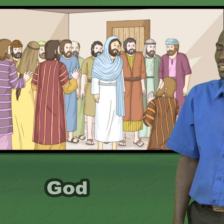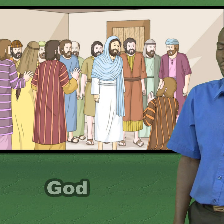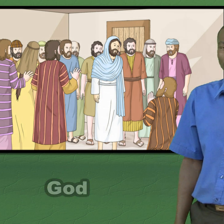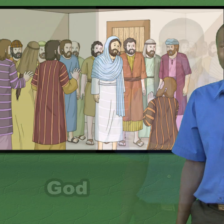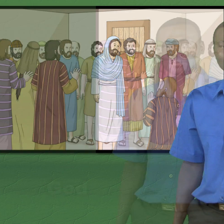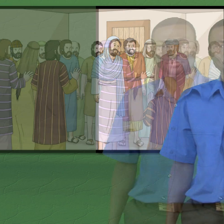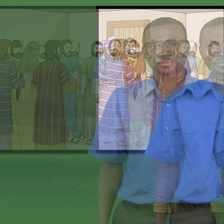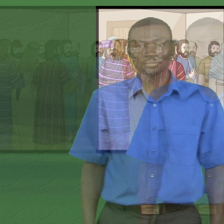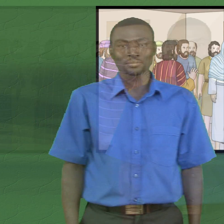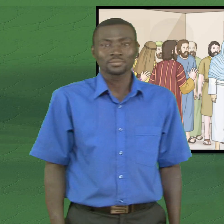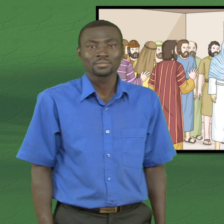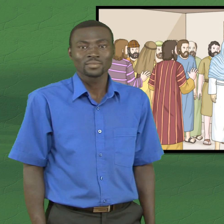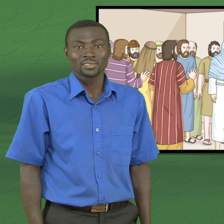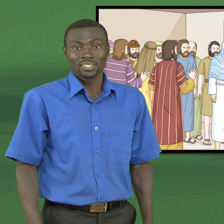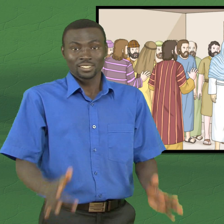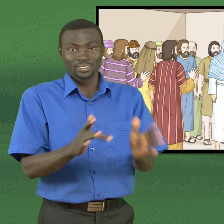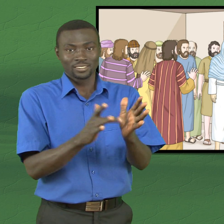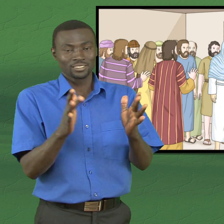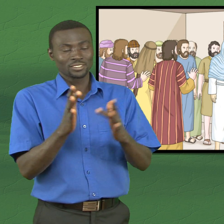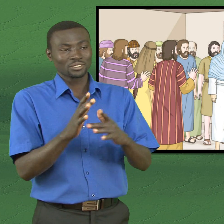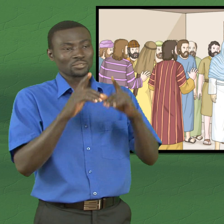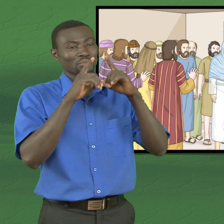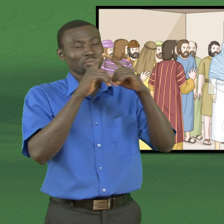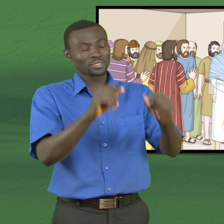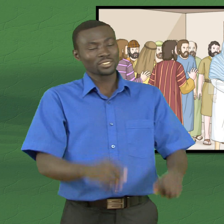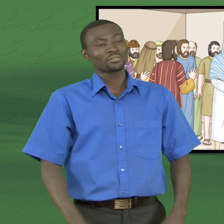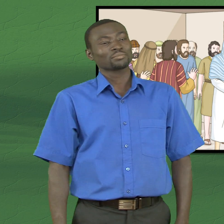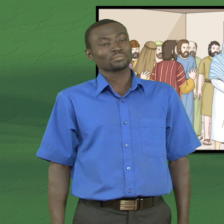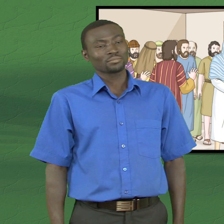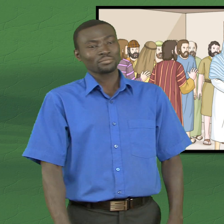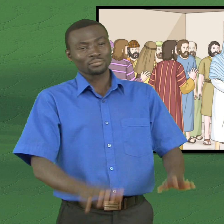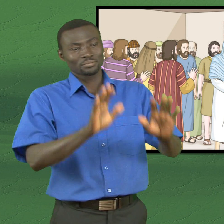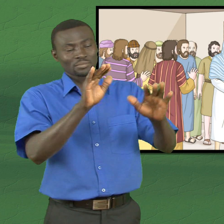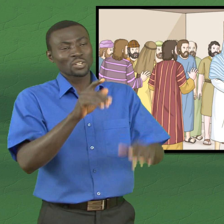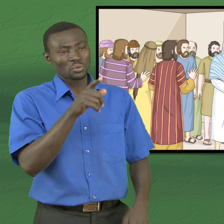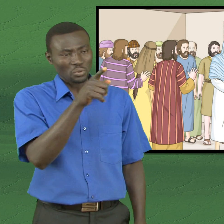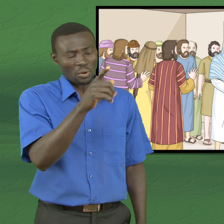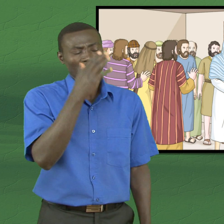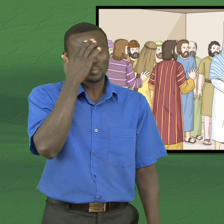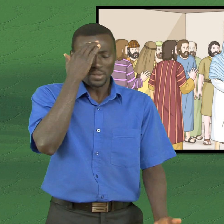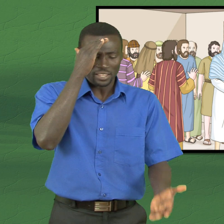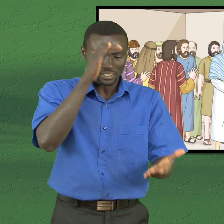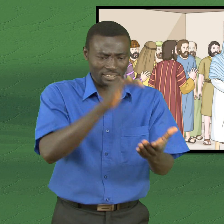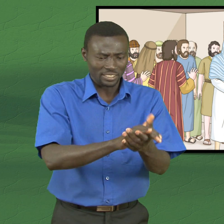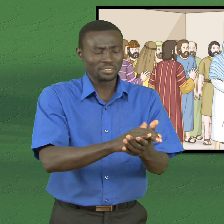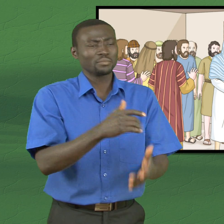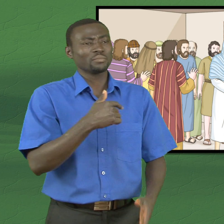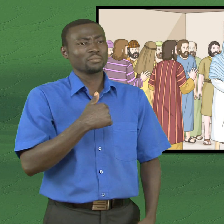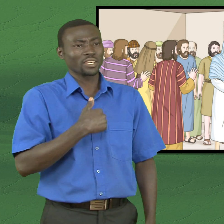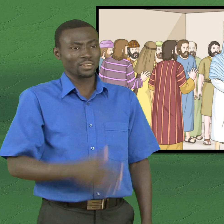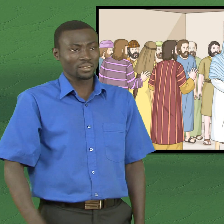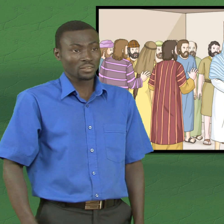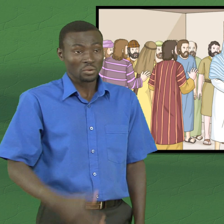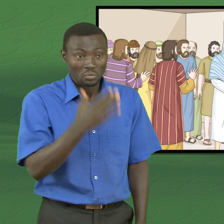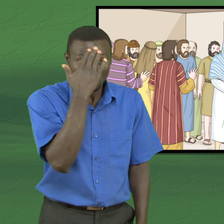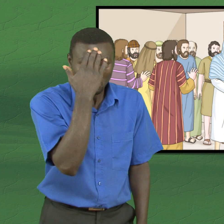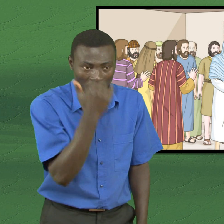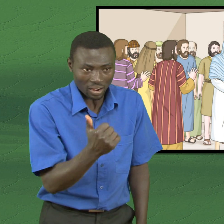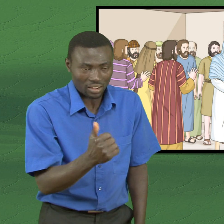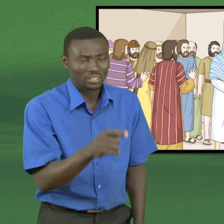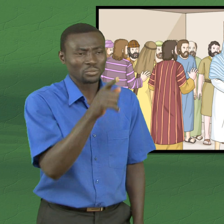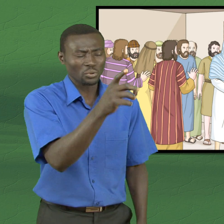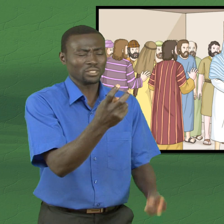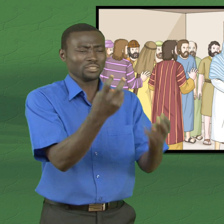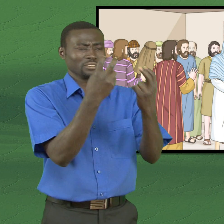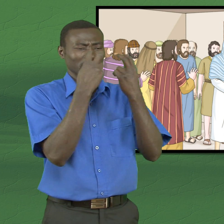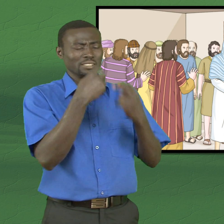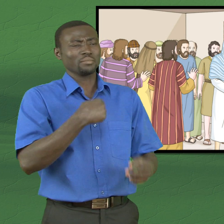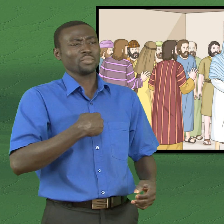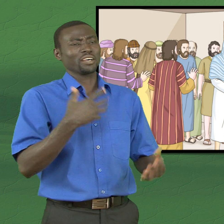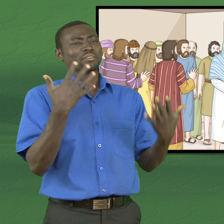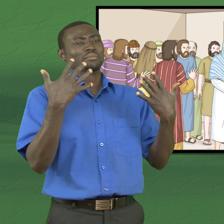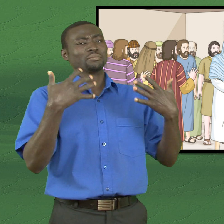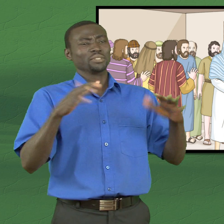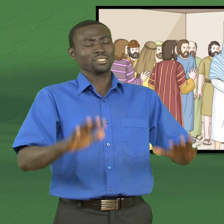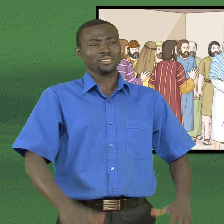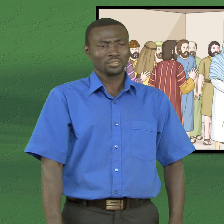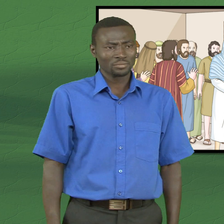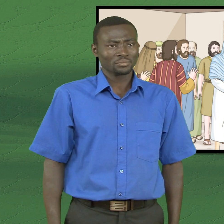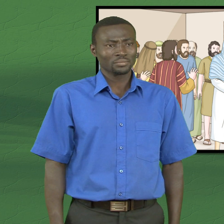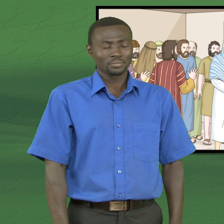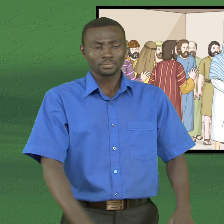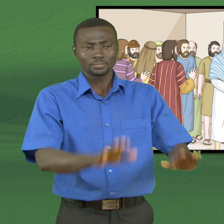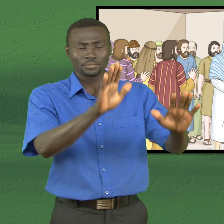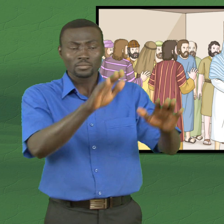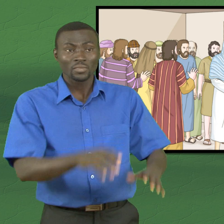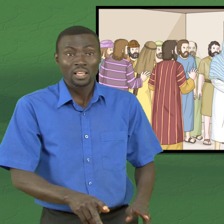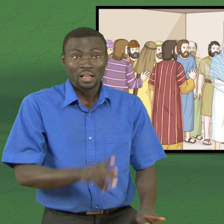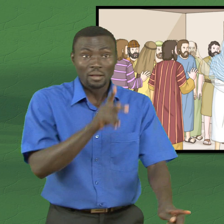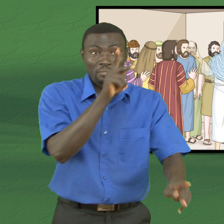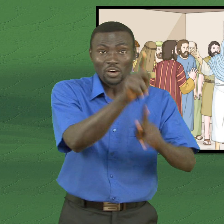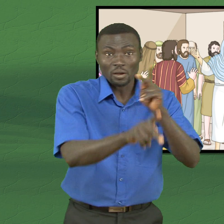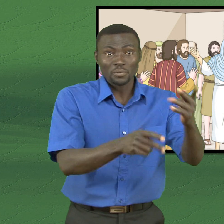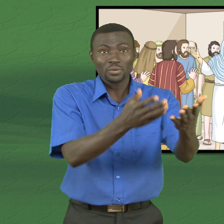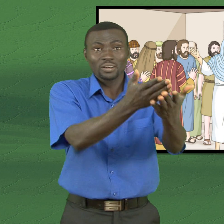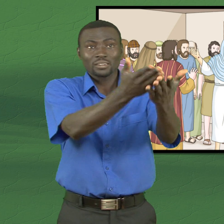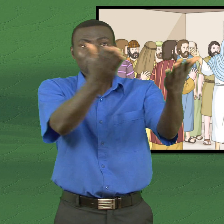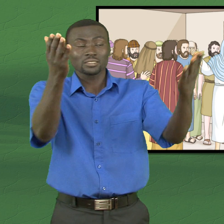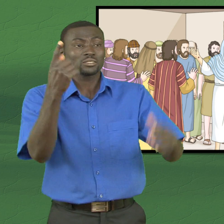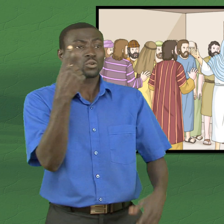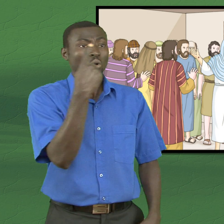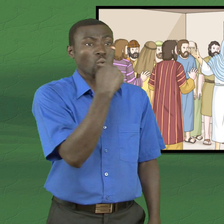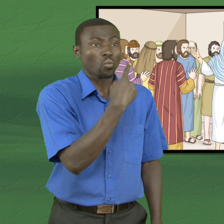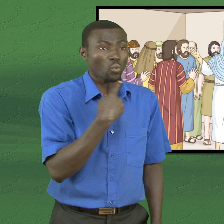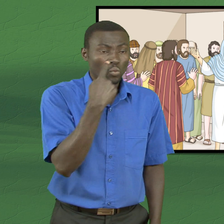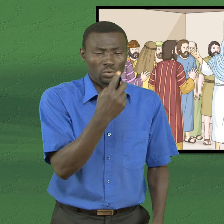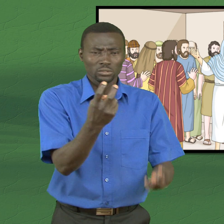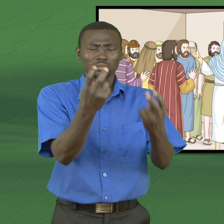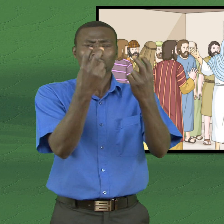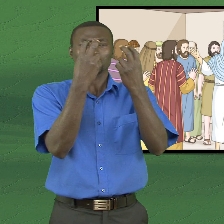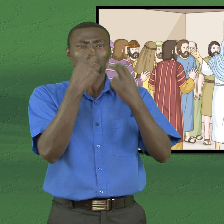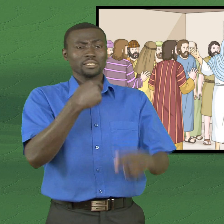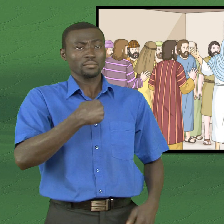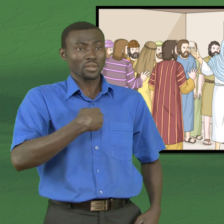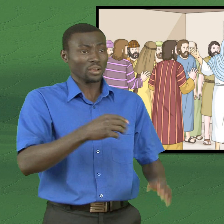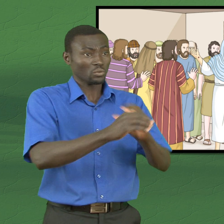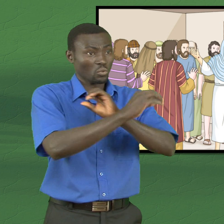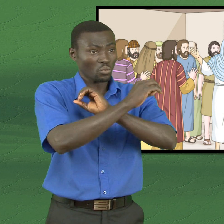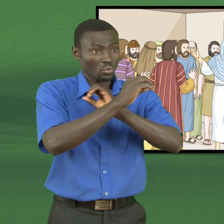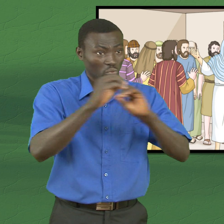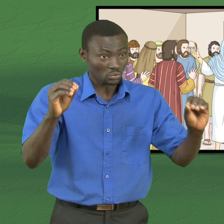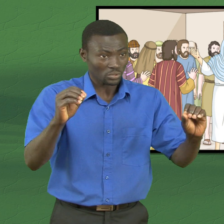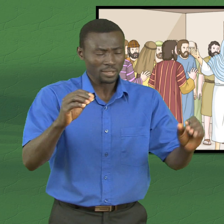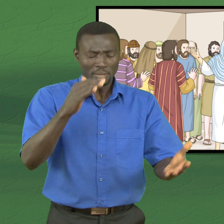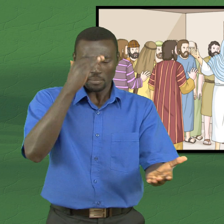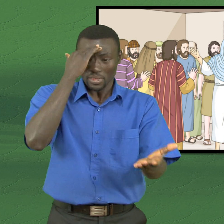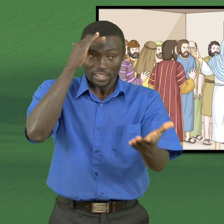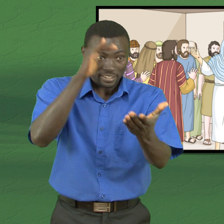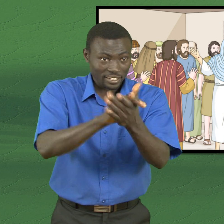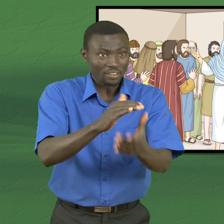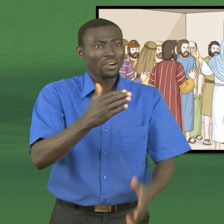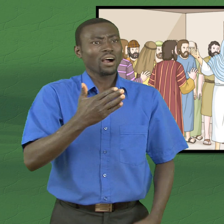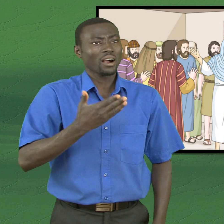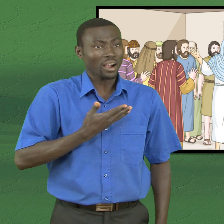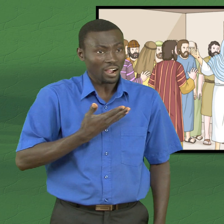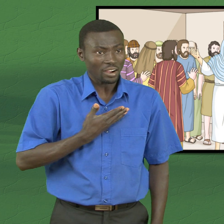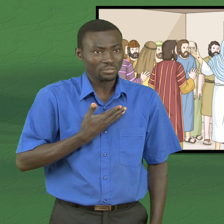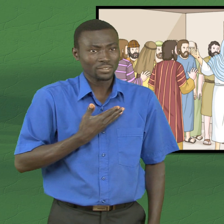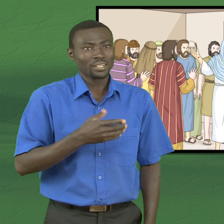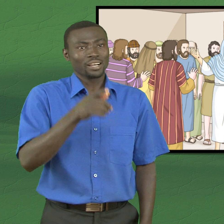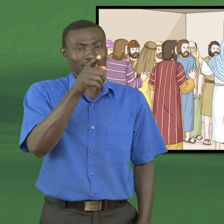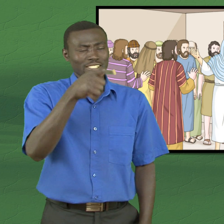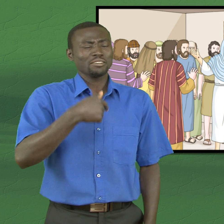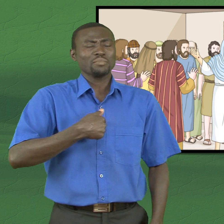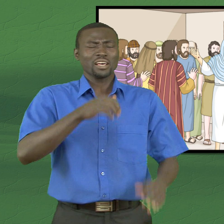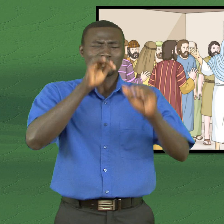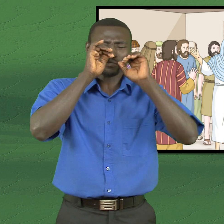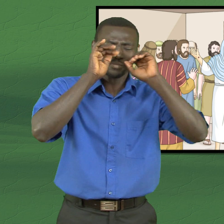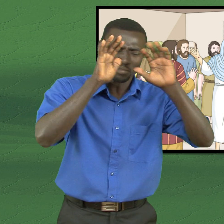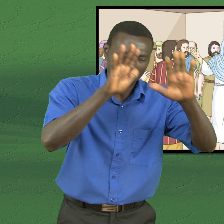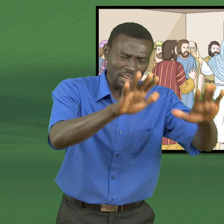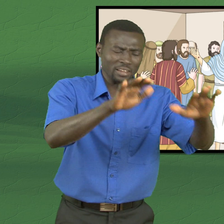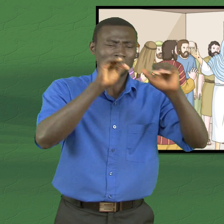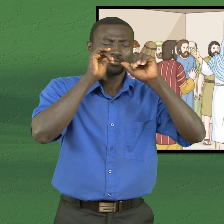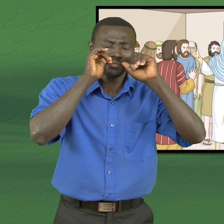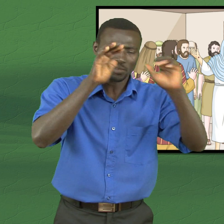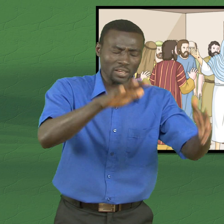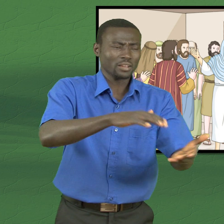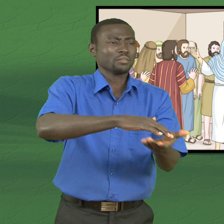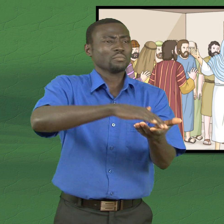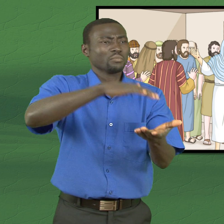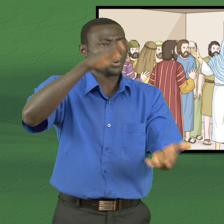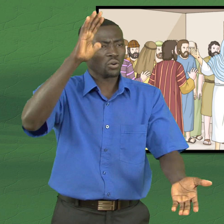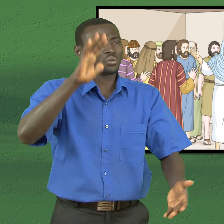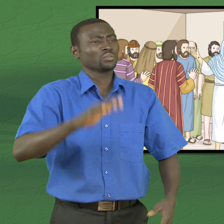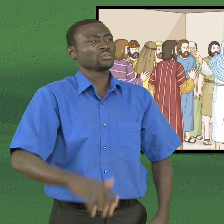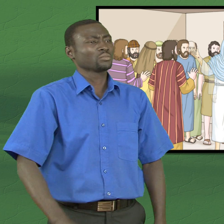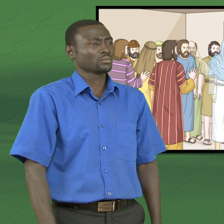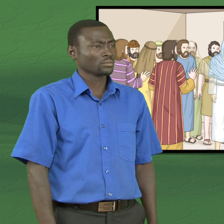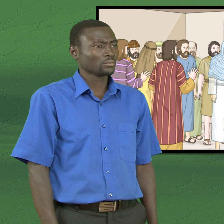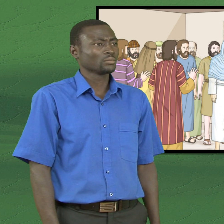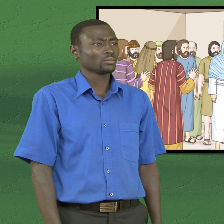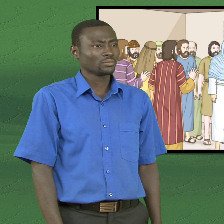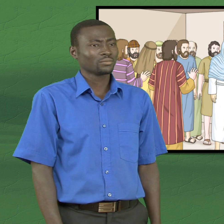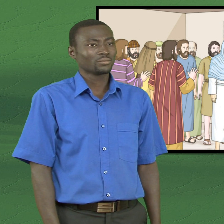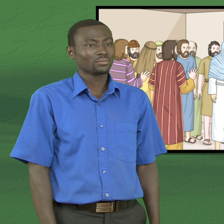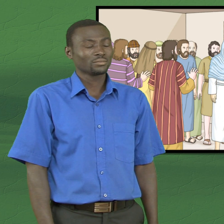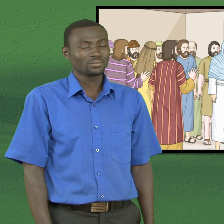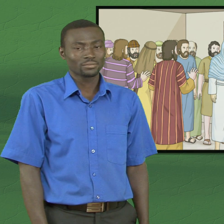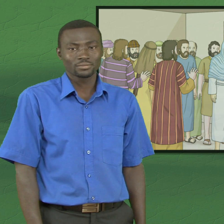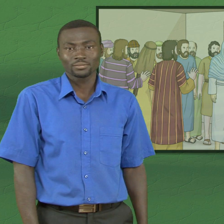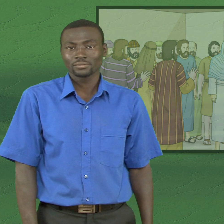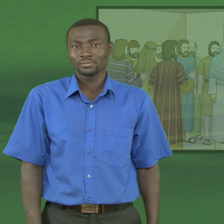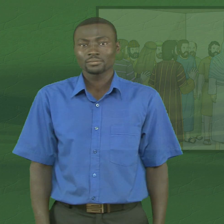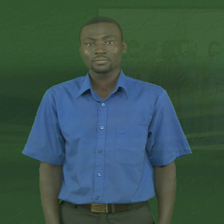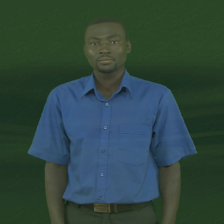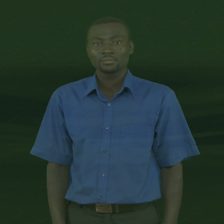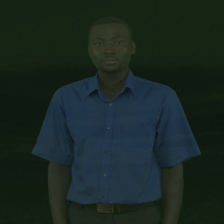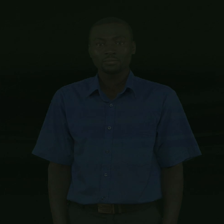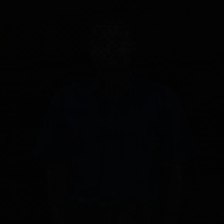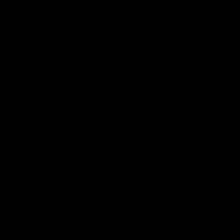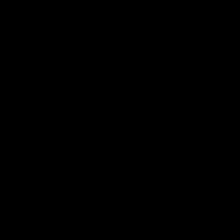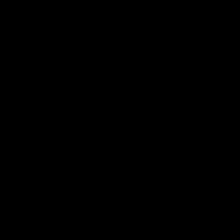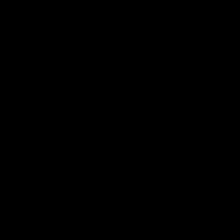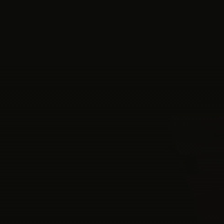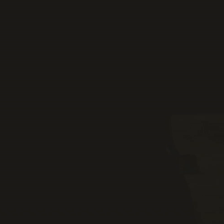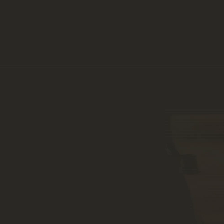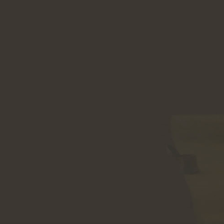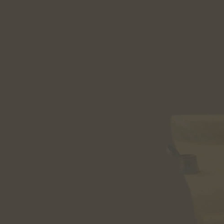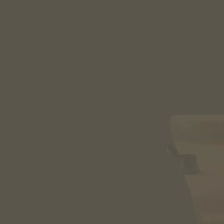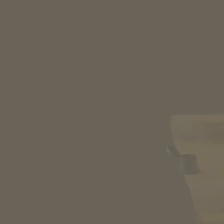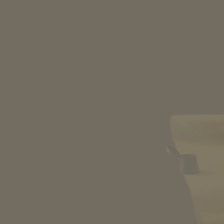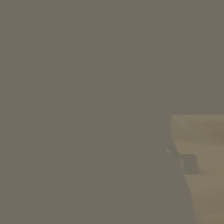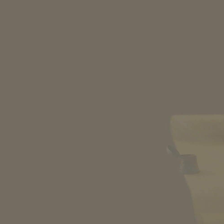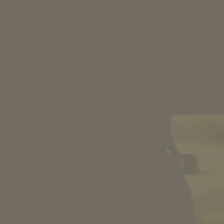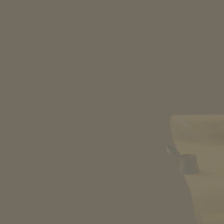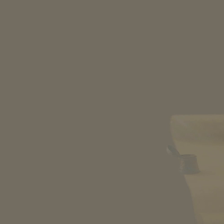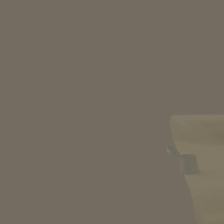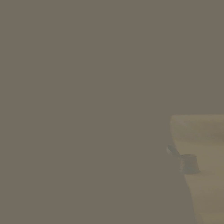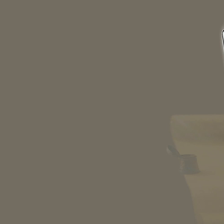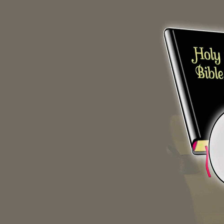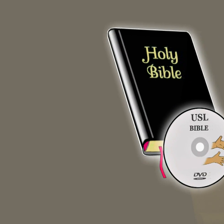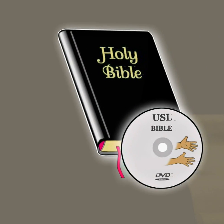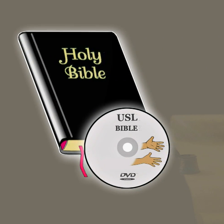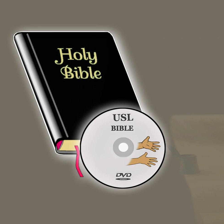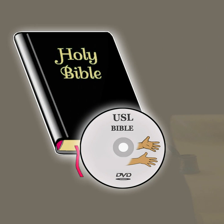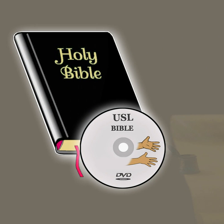Jesus said to him, “Because you have seen Me, you have believed; blessed are those who have not seen and yet have believed.”